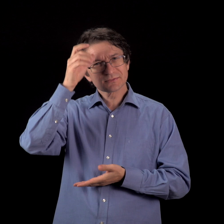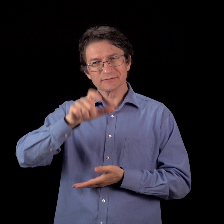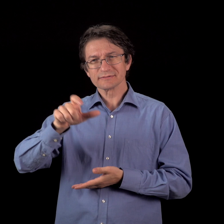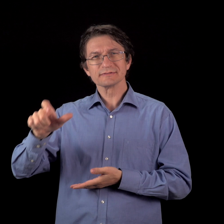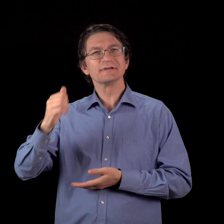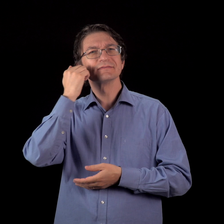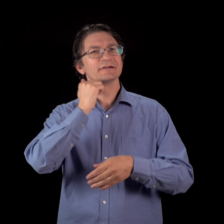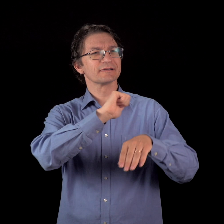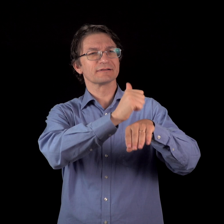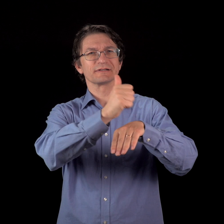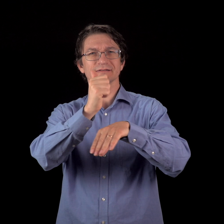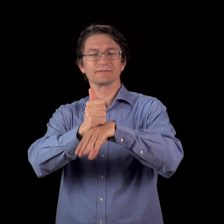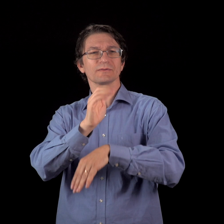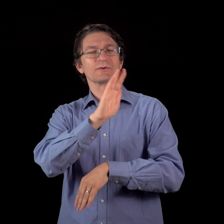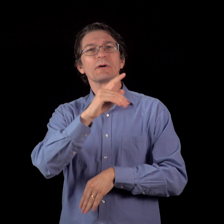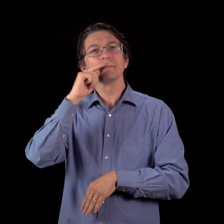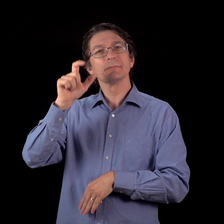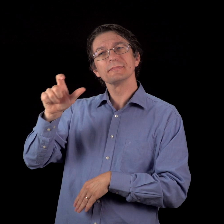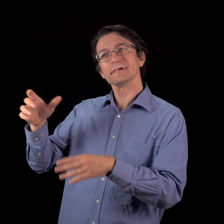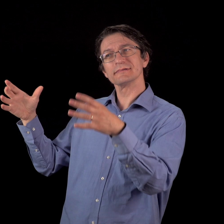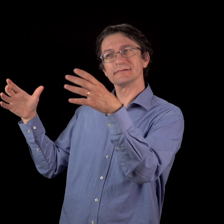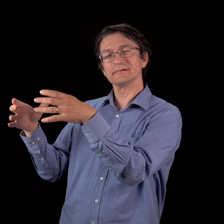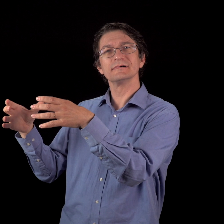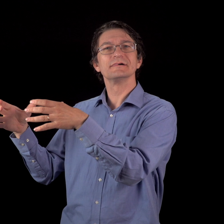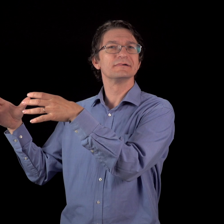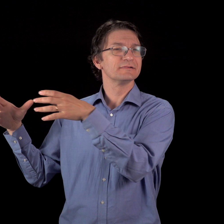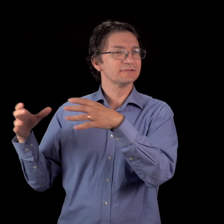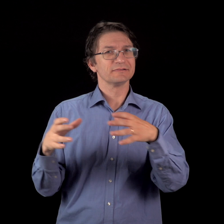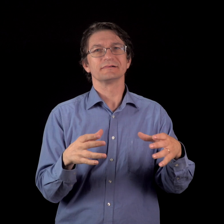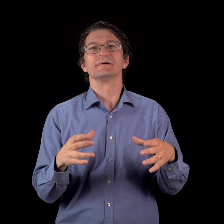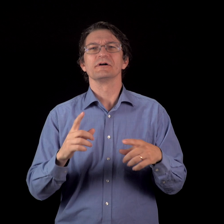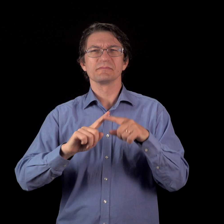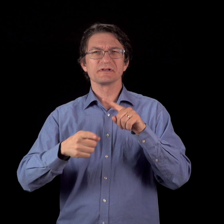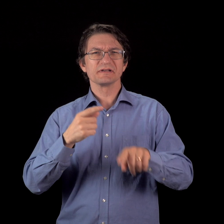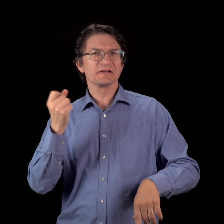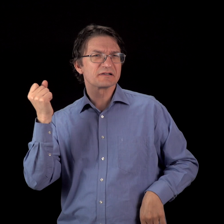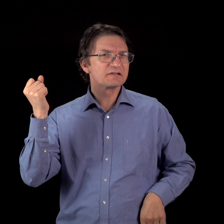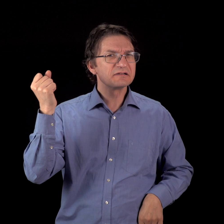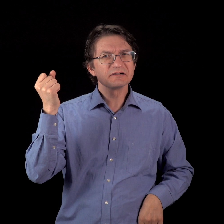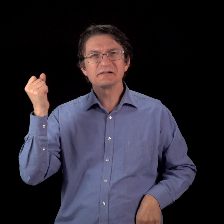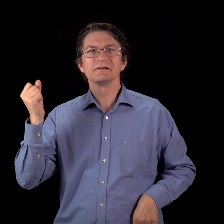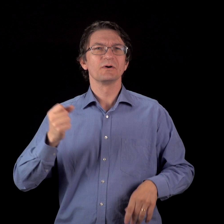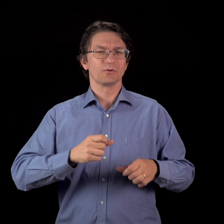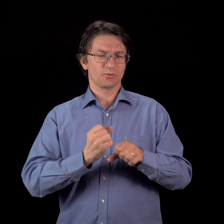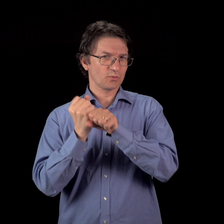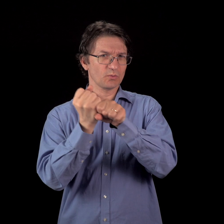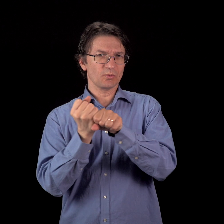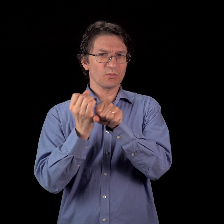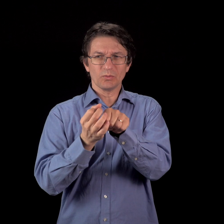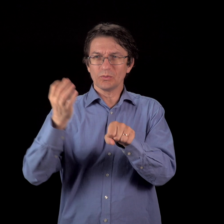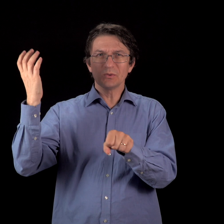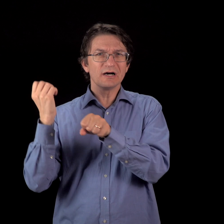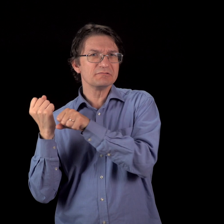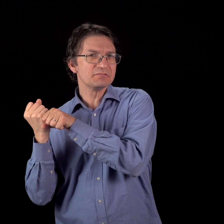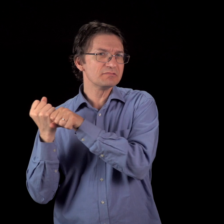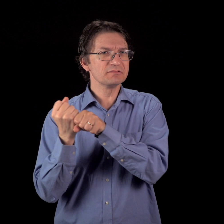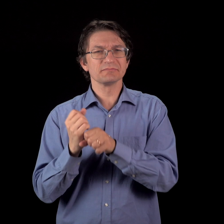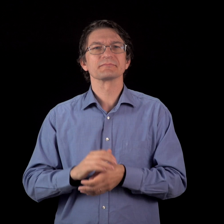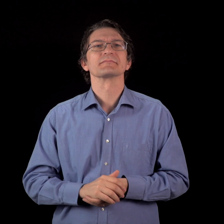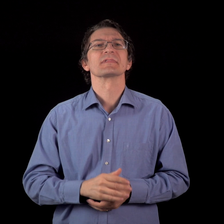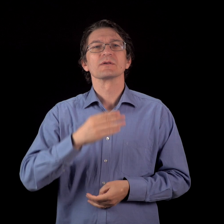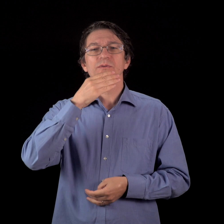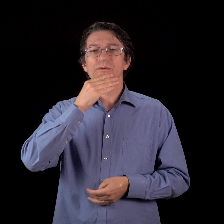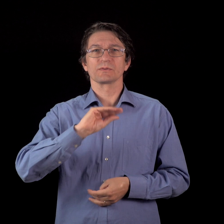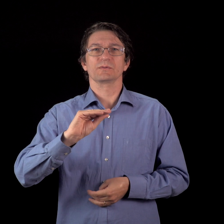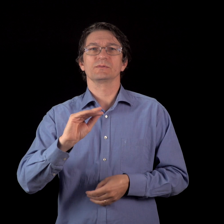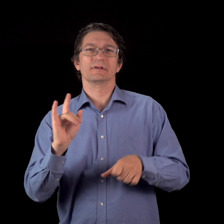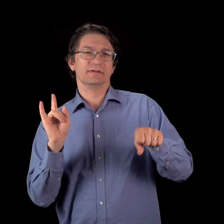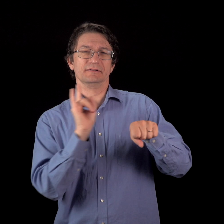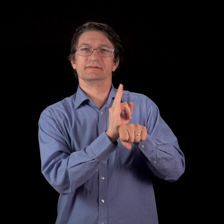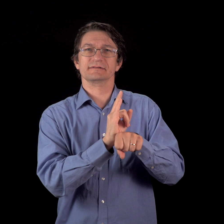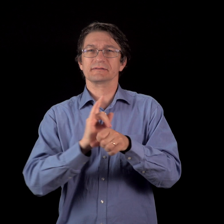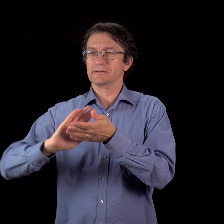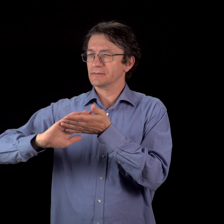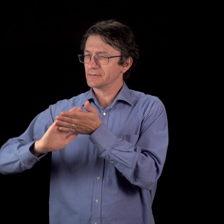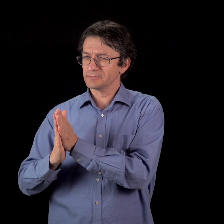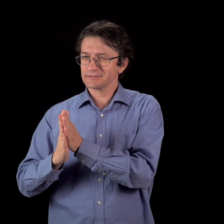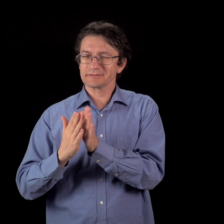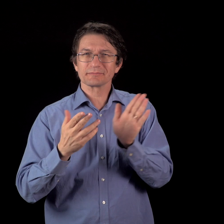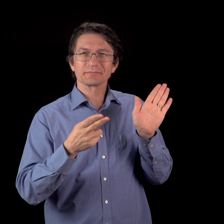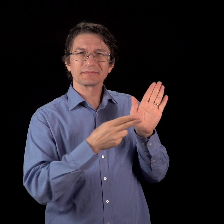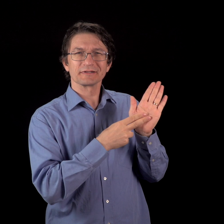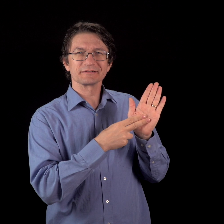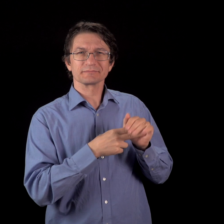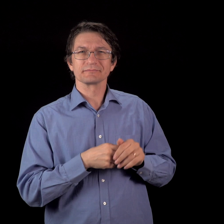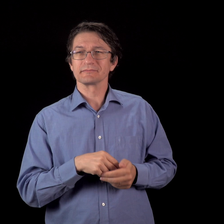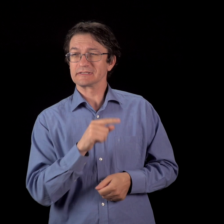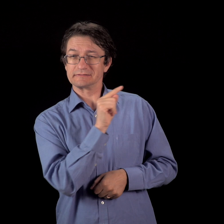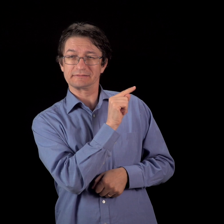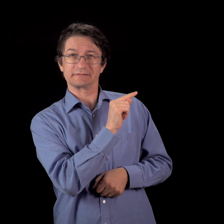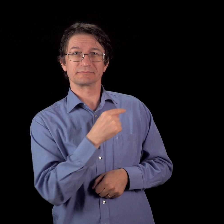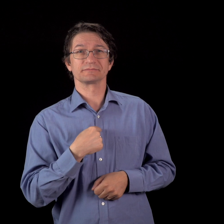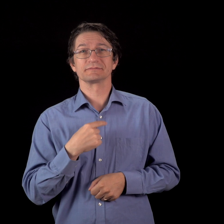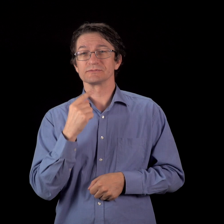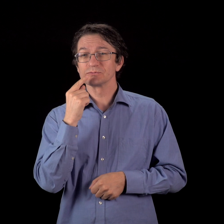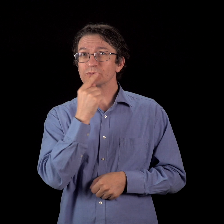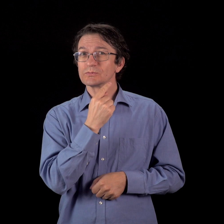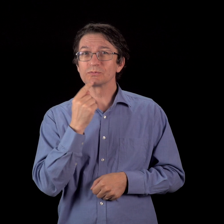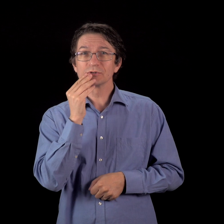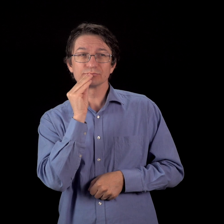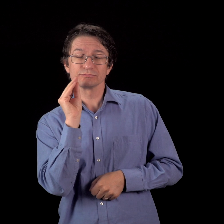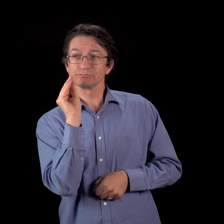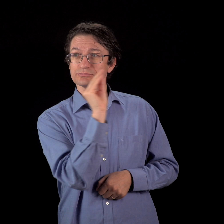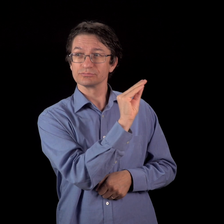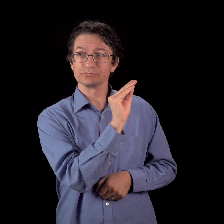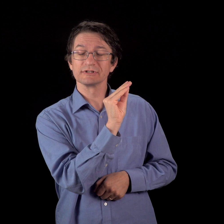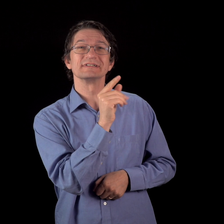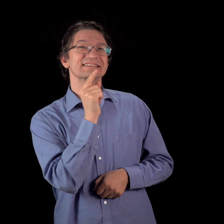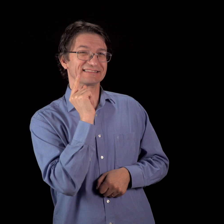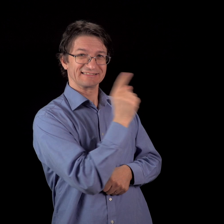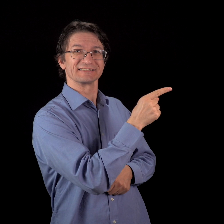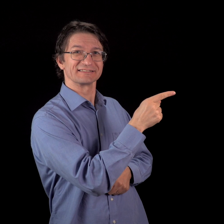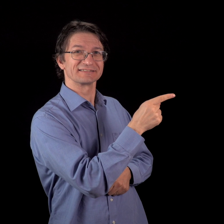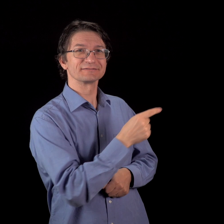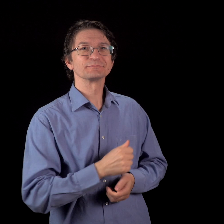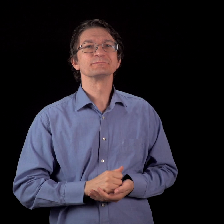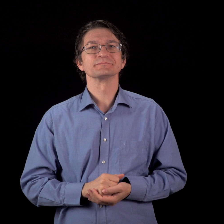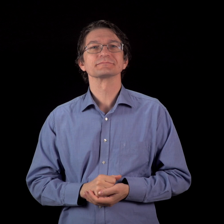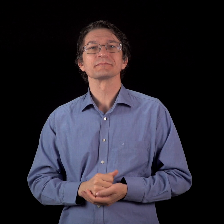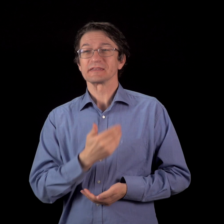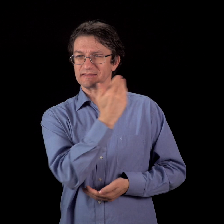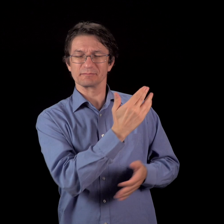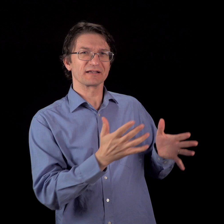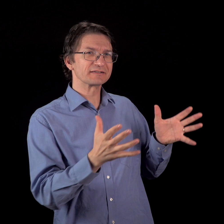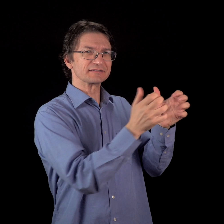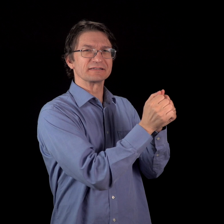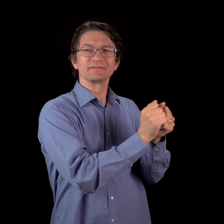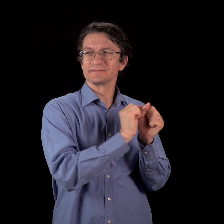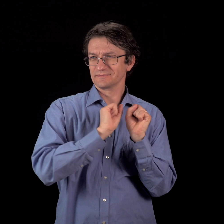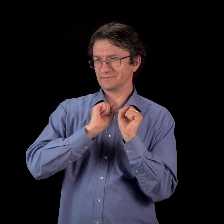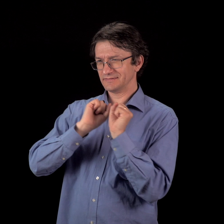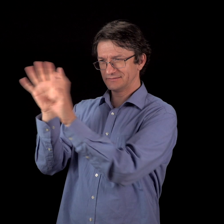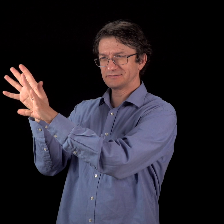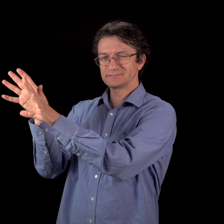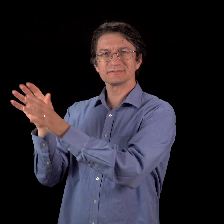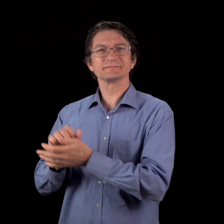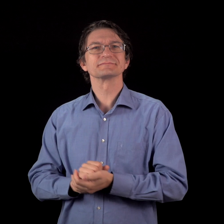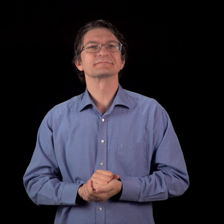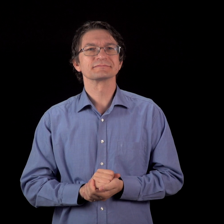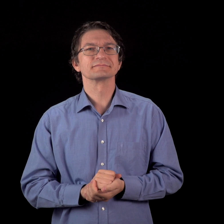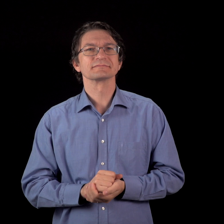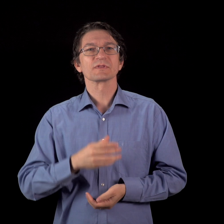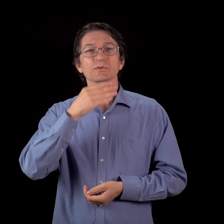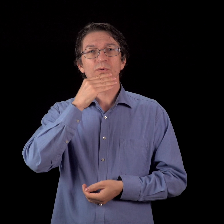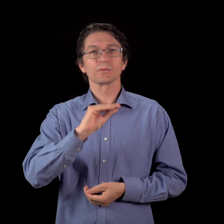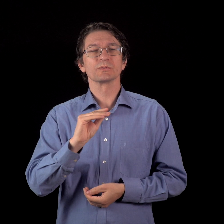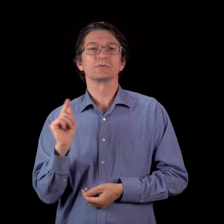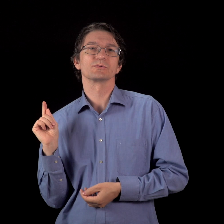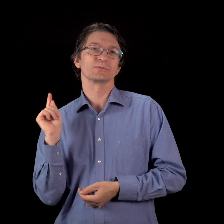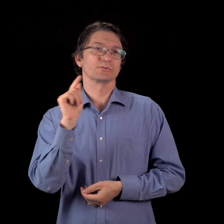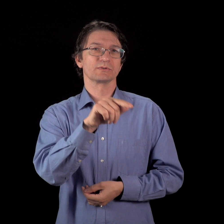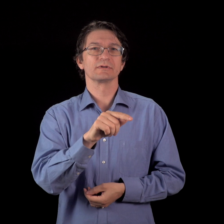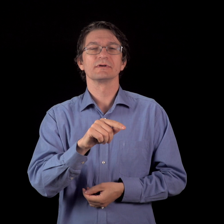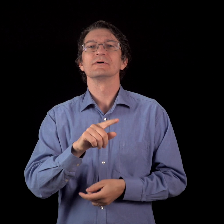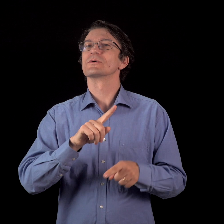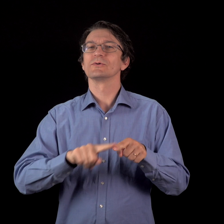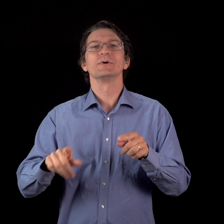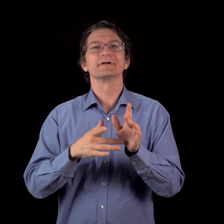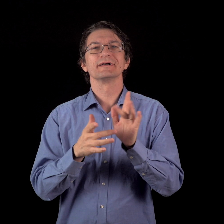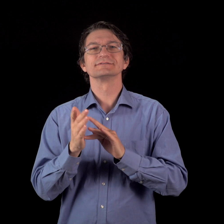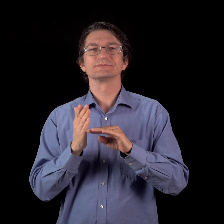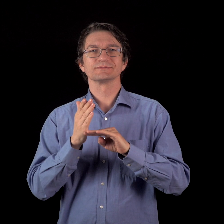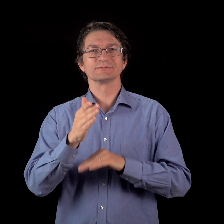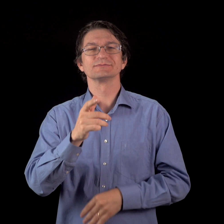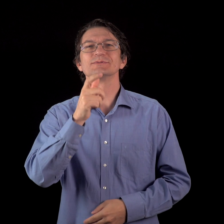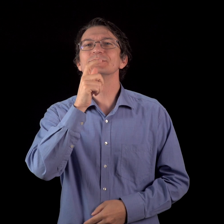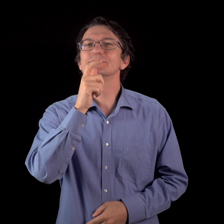Now the betrayer had arranged a signal with them: “The One I kiss is the man; arrest Him and lead Him away securely.” Going directly to Jesus, he said, “Rabbi!”